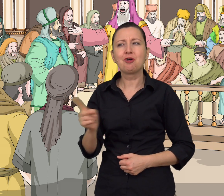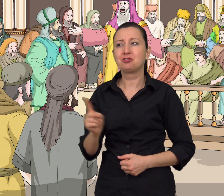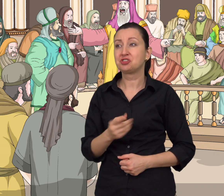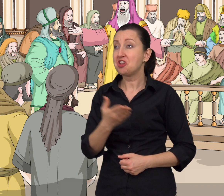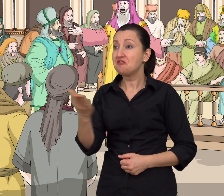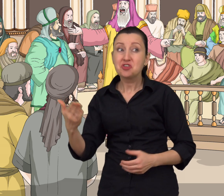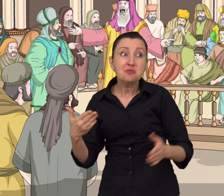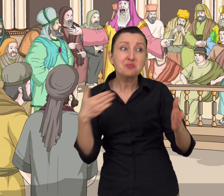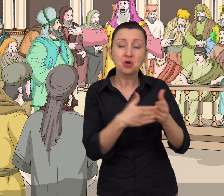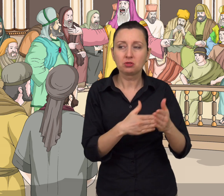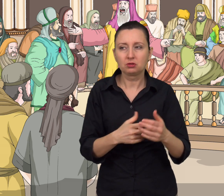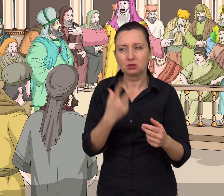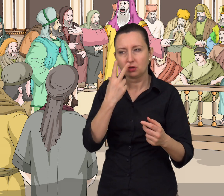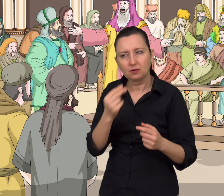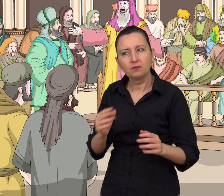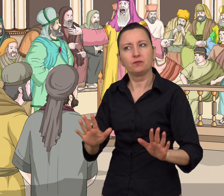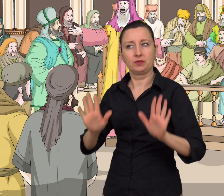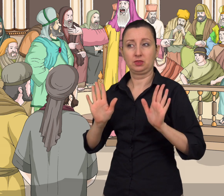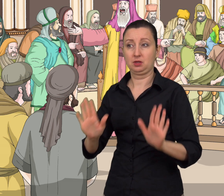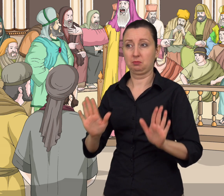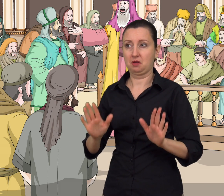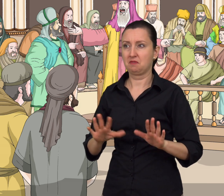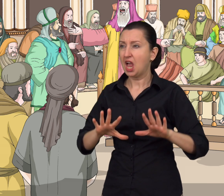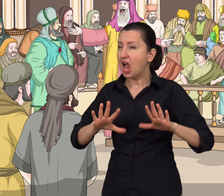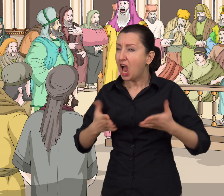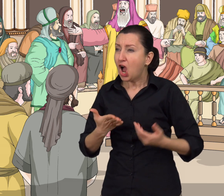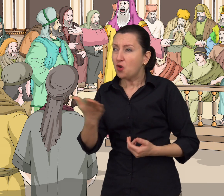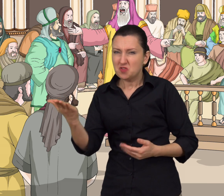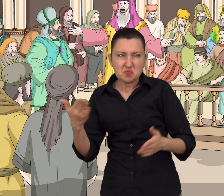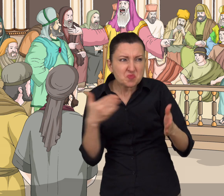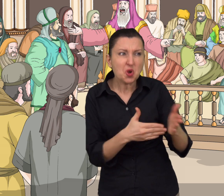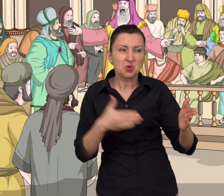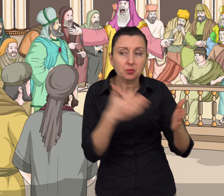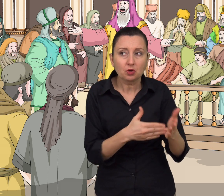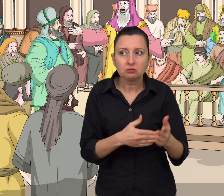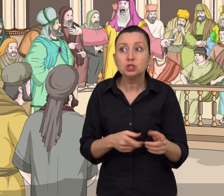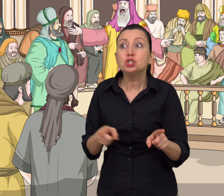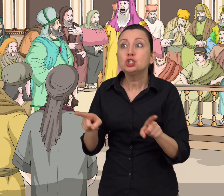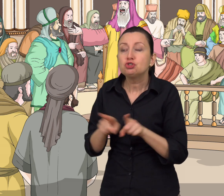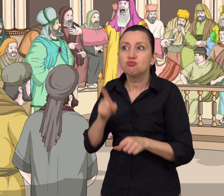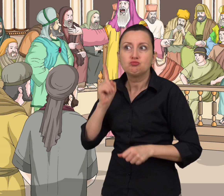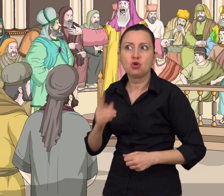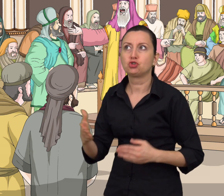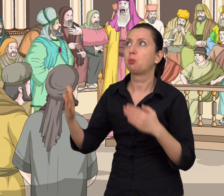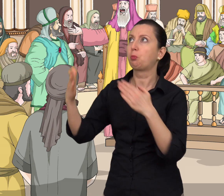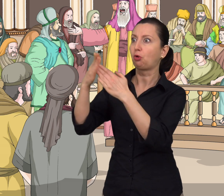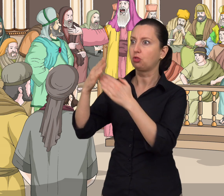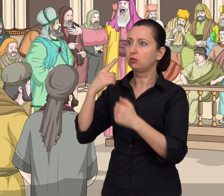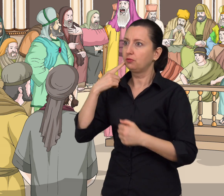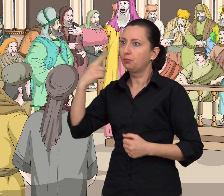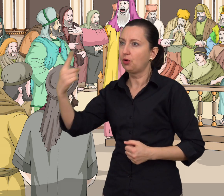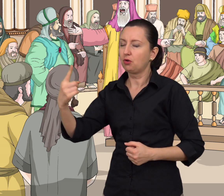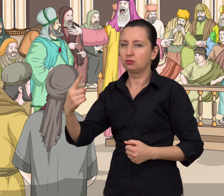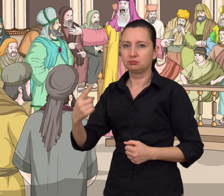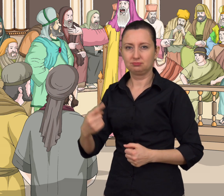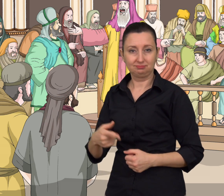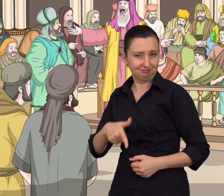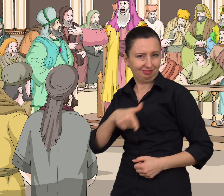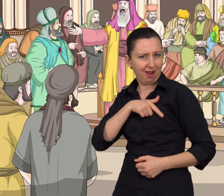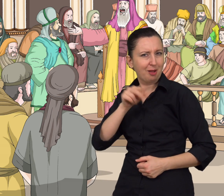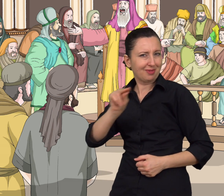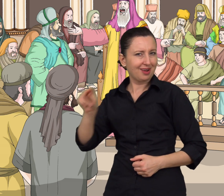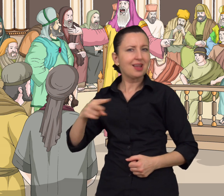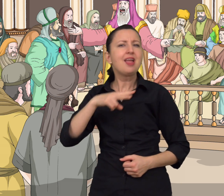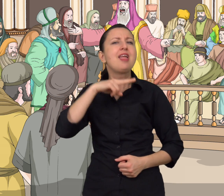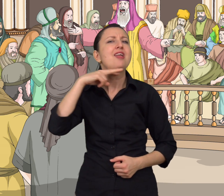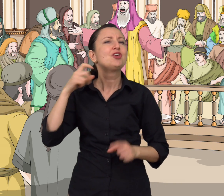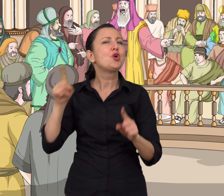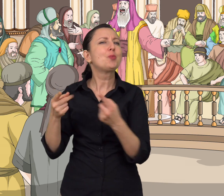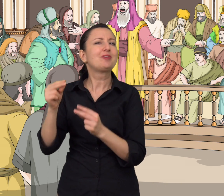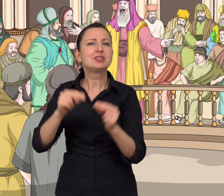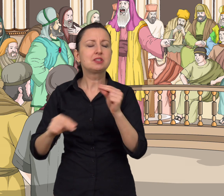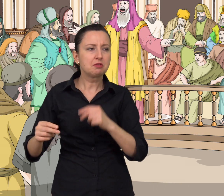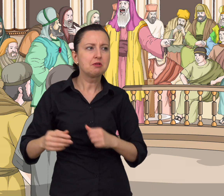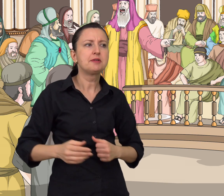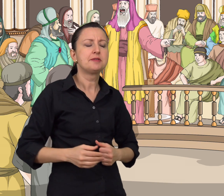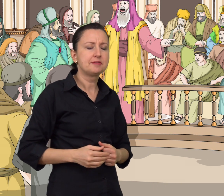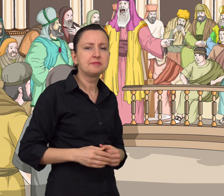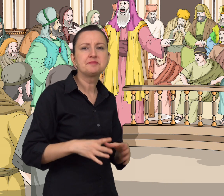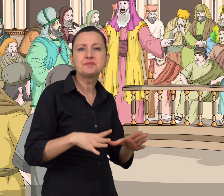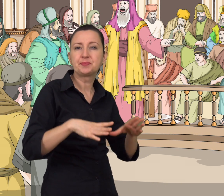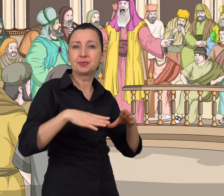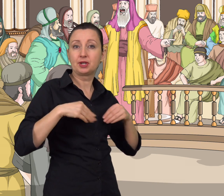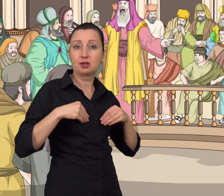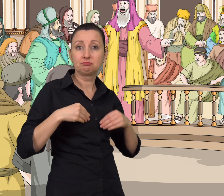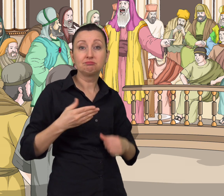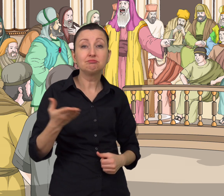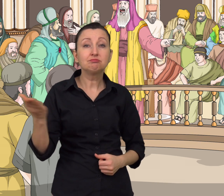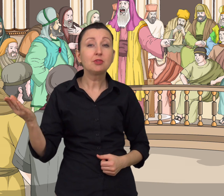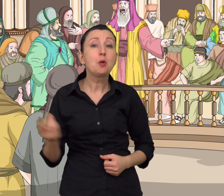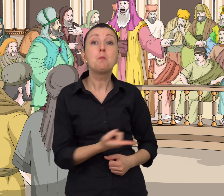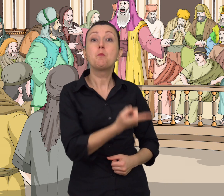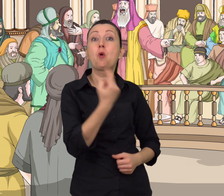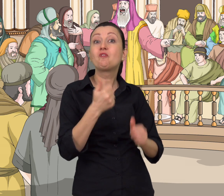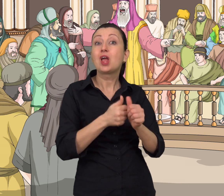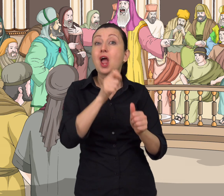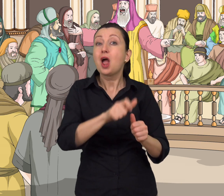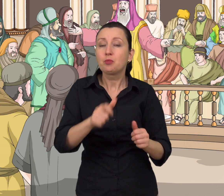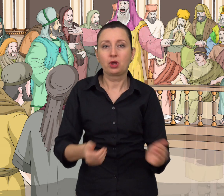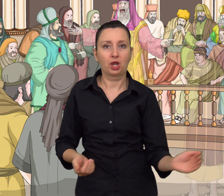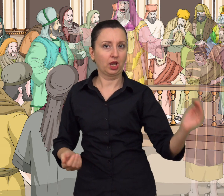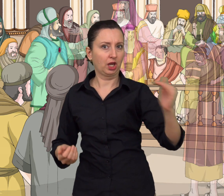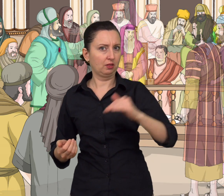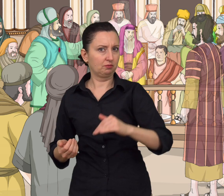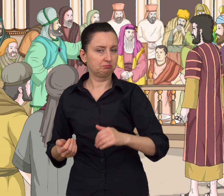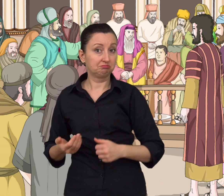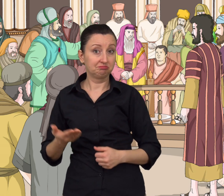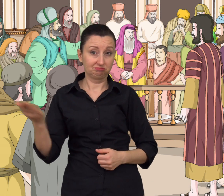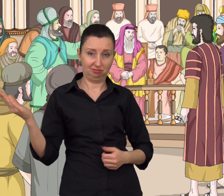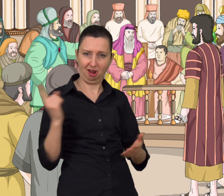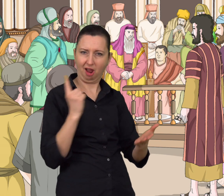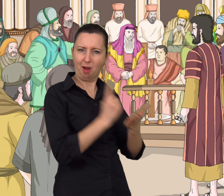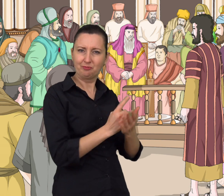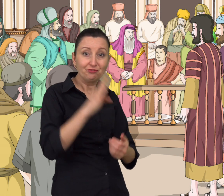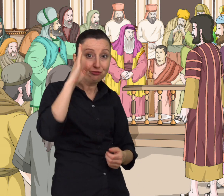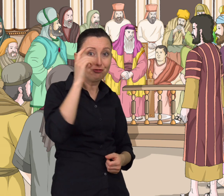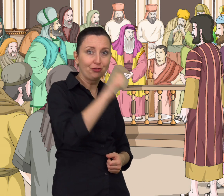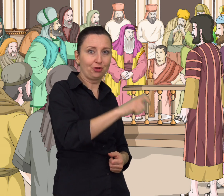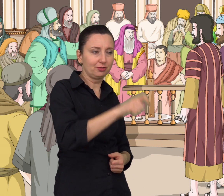But if it is from God, you will not be able to stop them. You may even find yourselves fighting against God.”